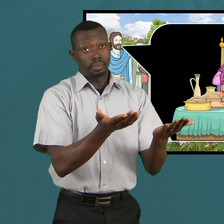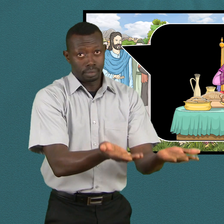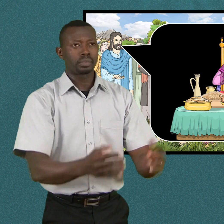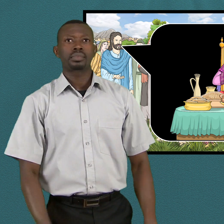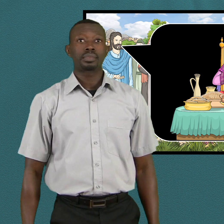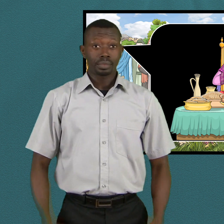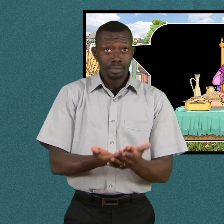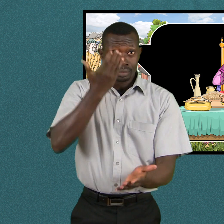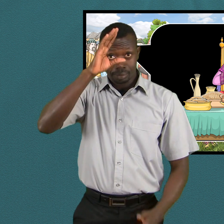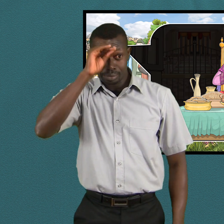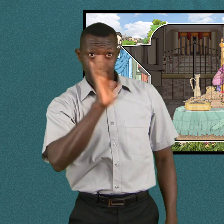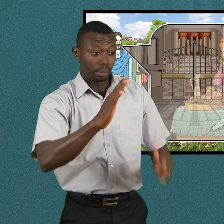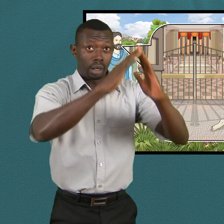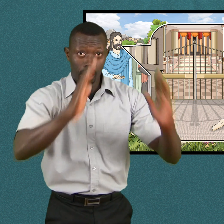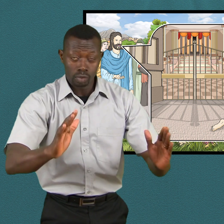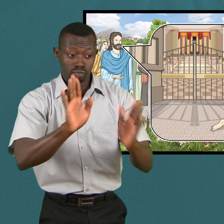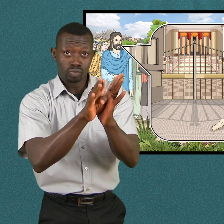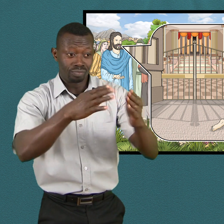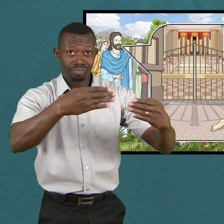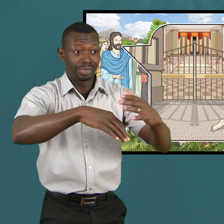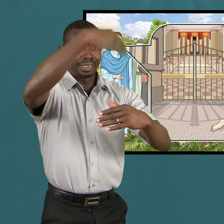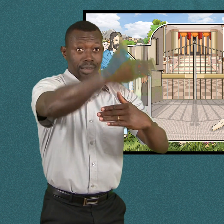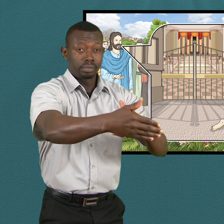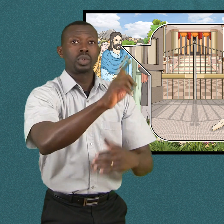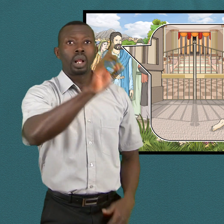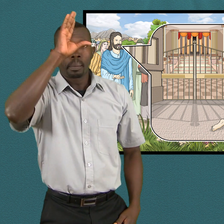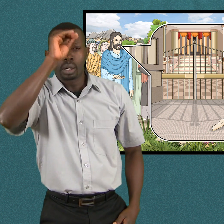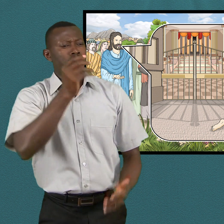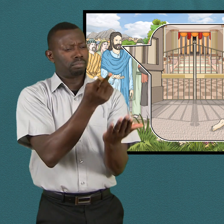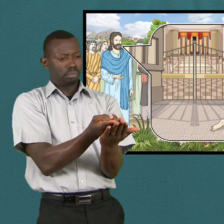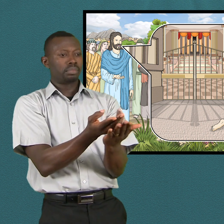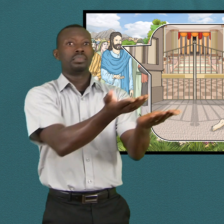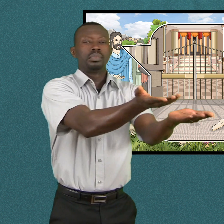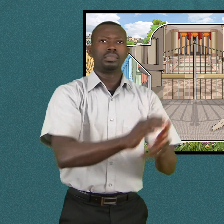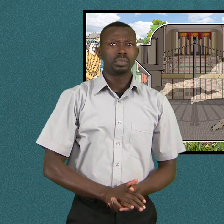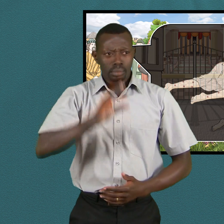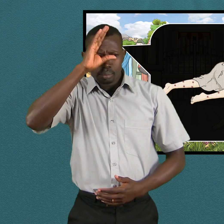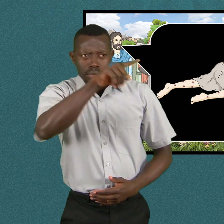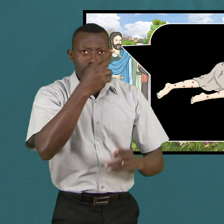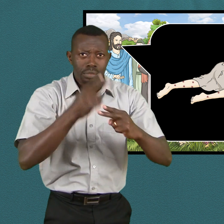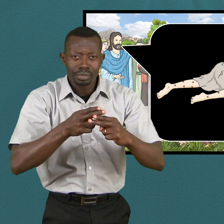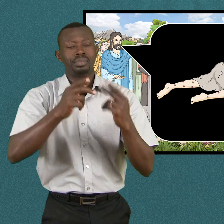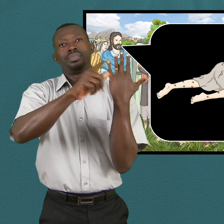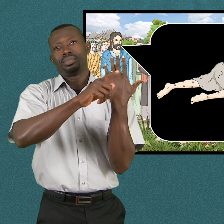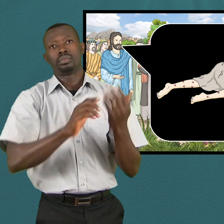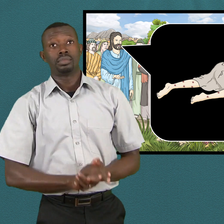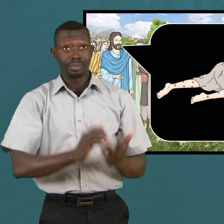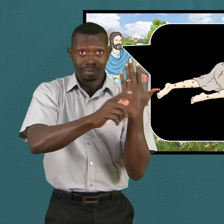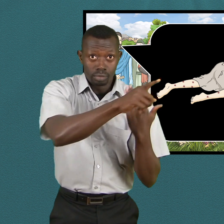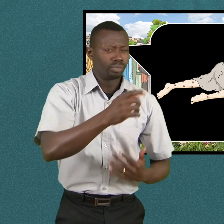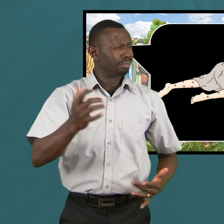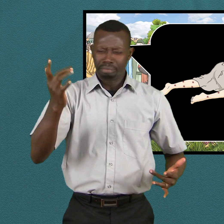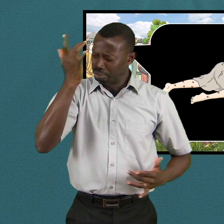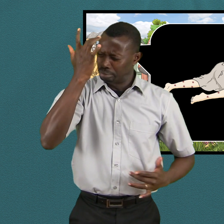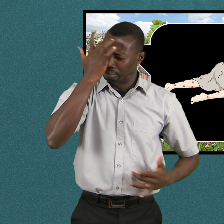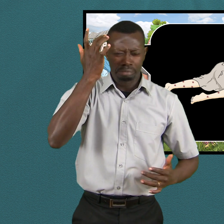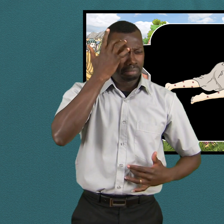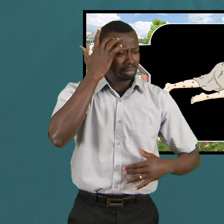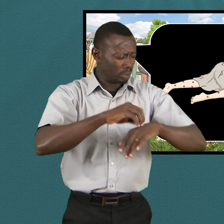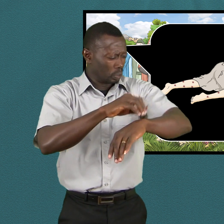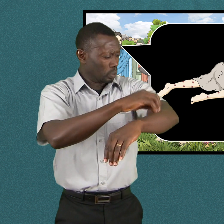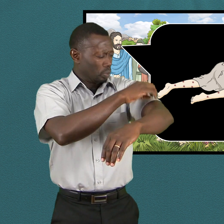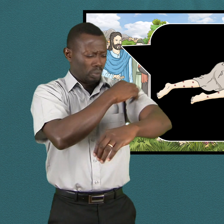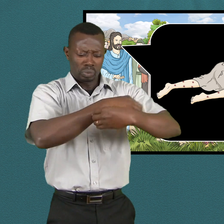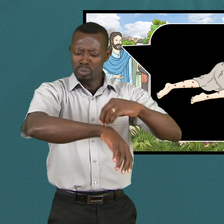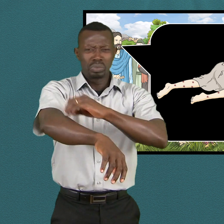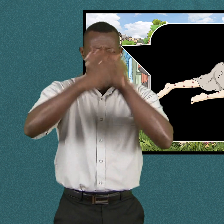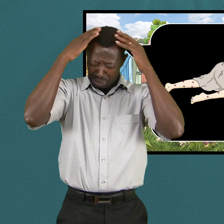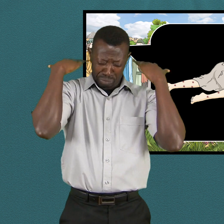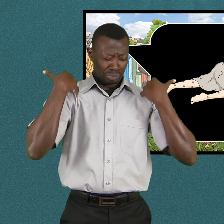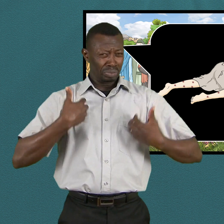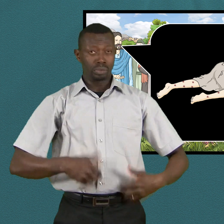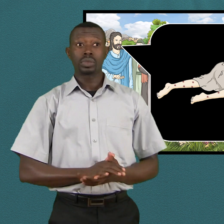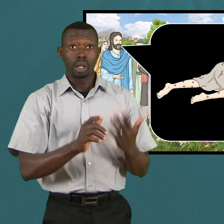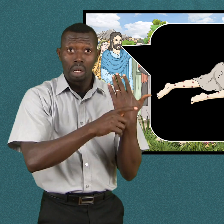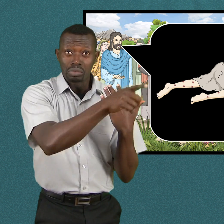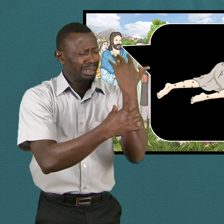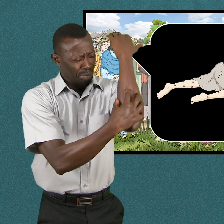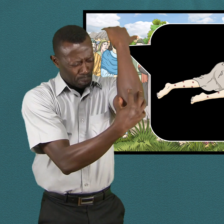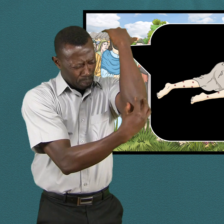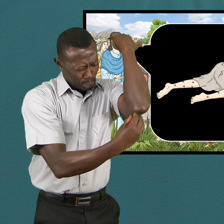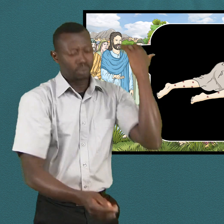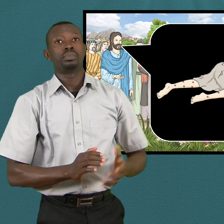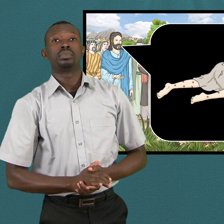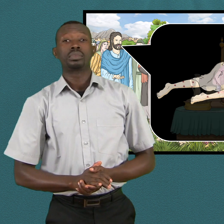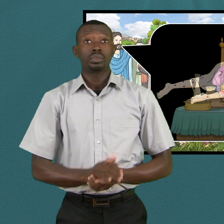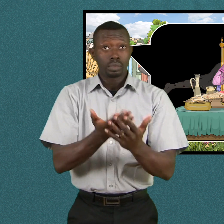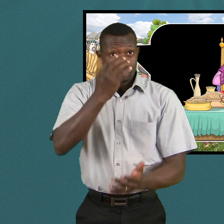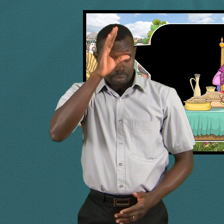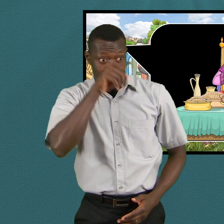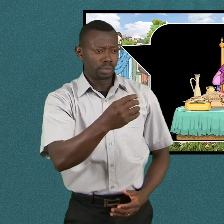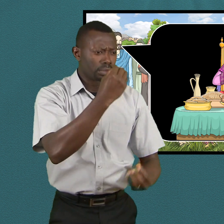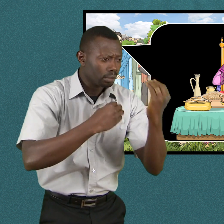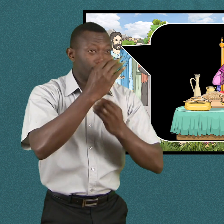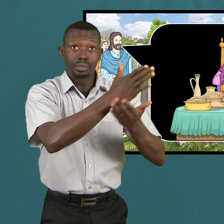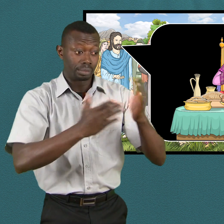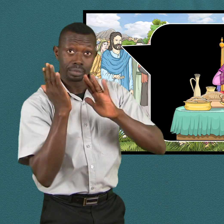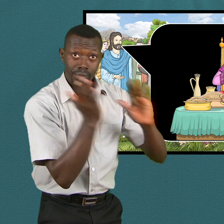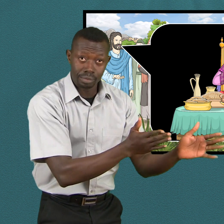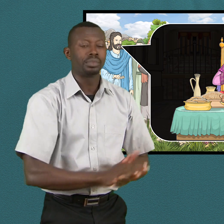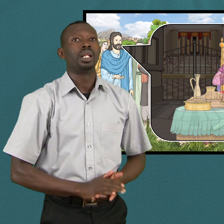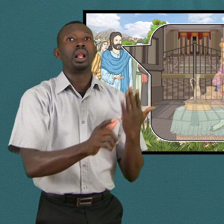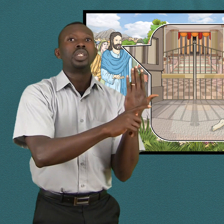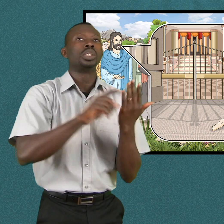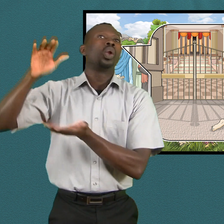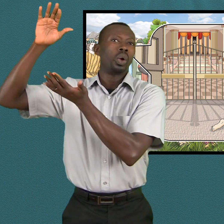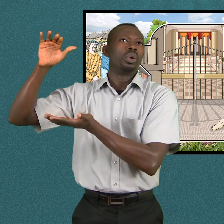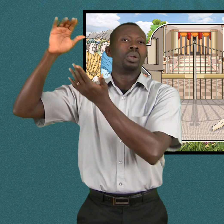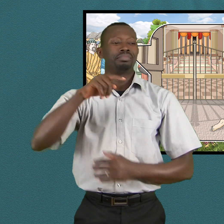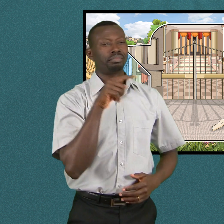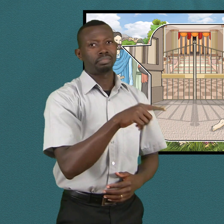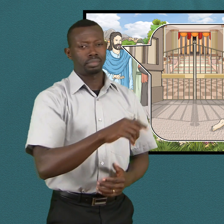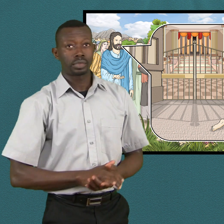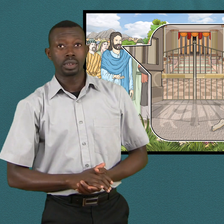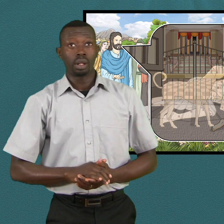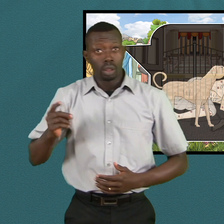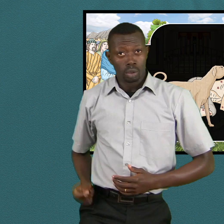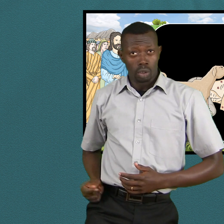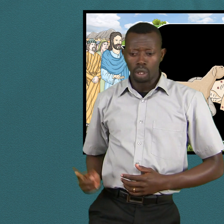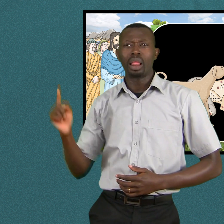And a beggar named Lazarus lay at his gate, covered with sores and longing to be fed with the crumbs that fell from the rich man’s table.